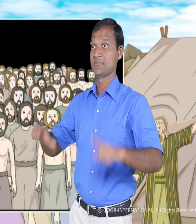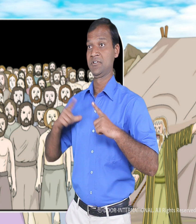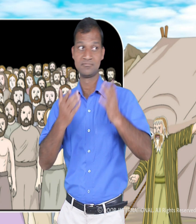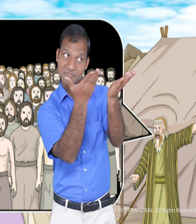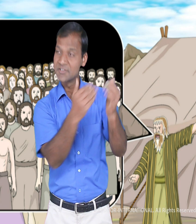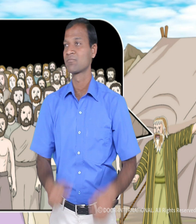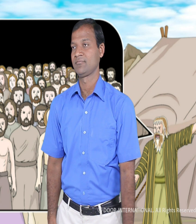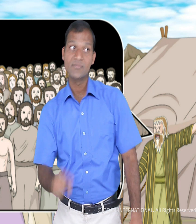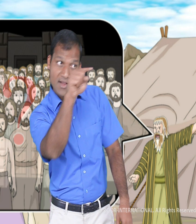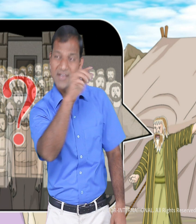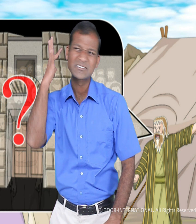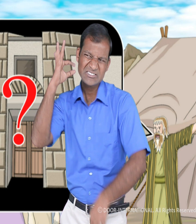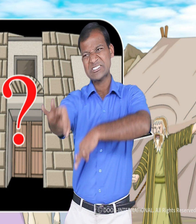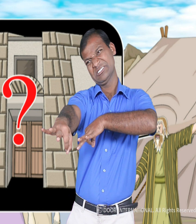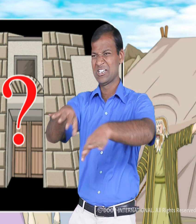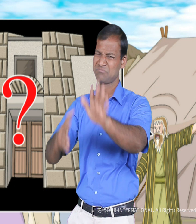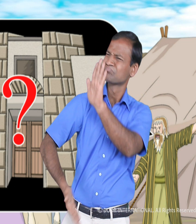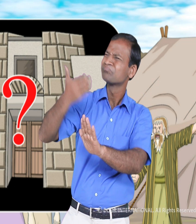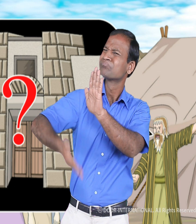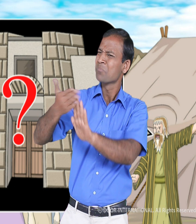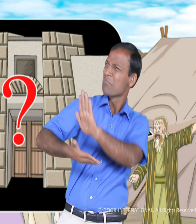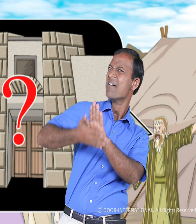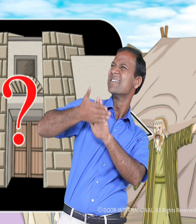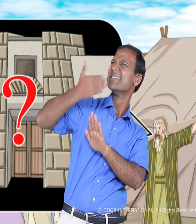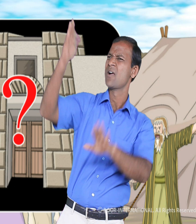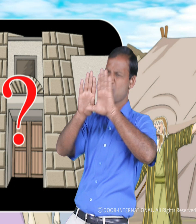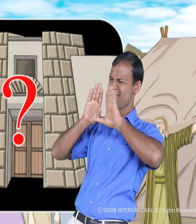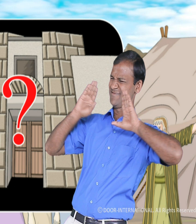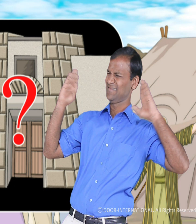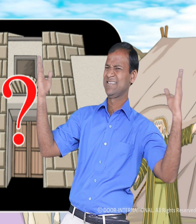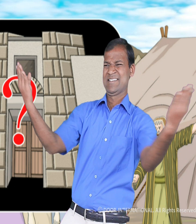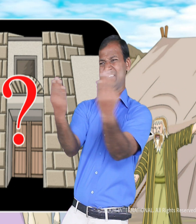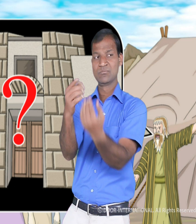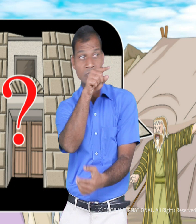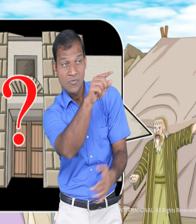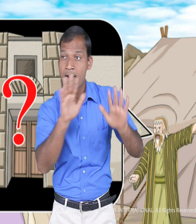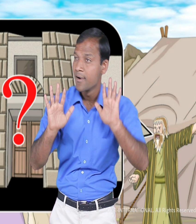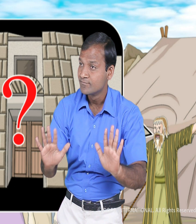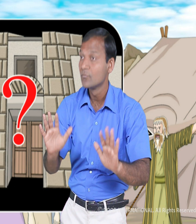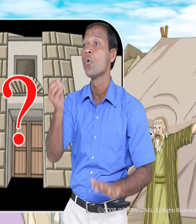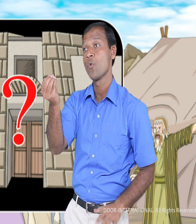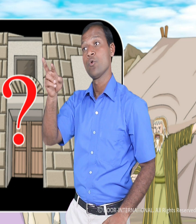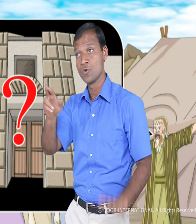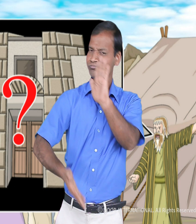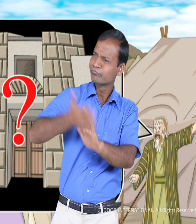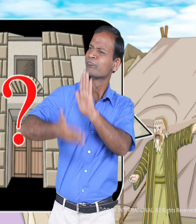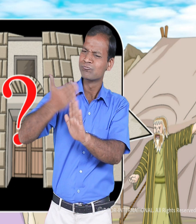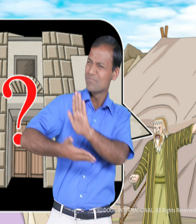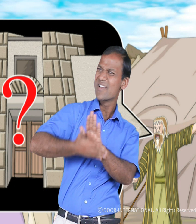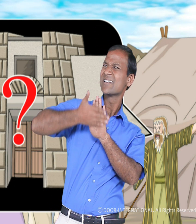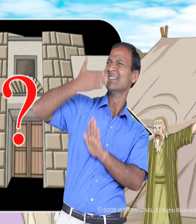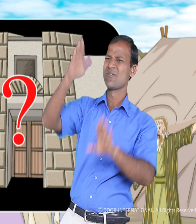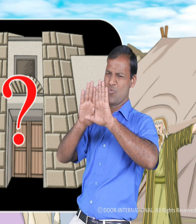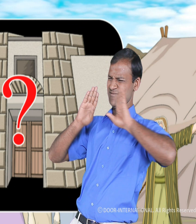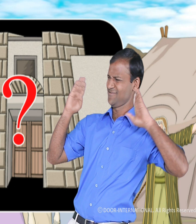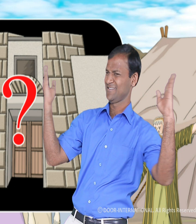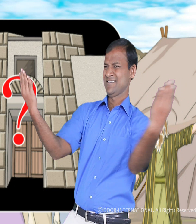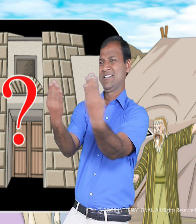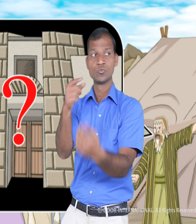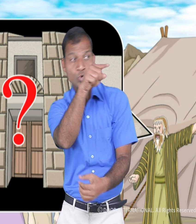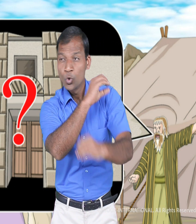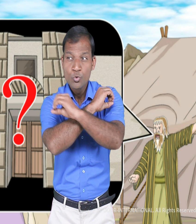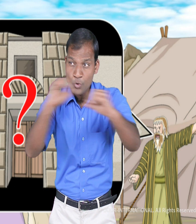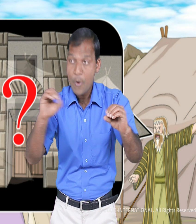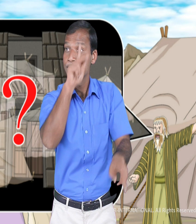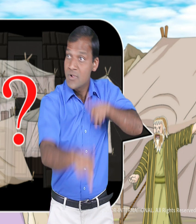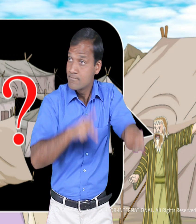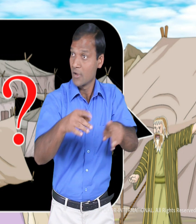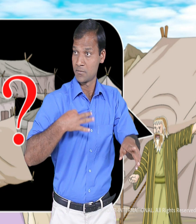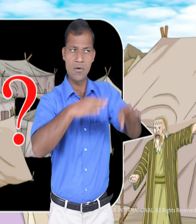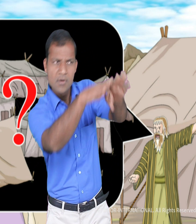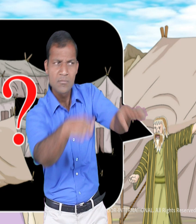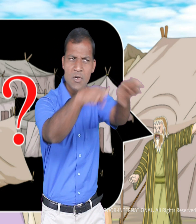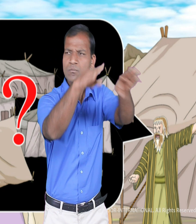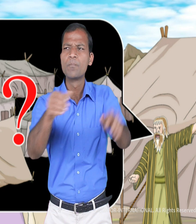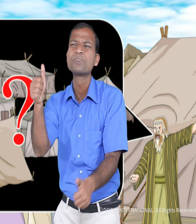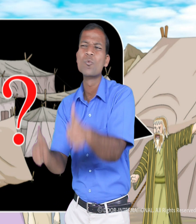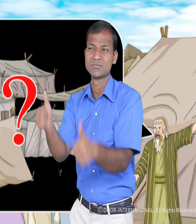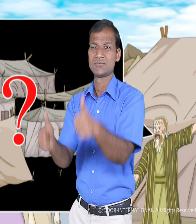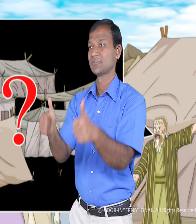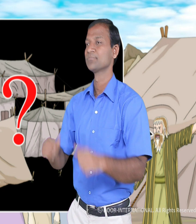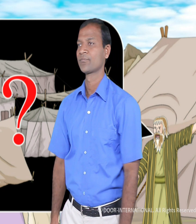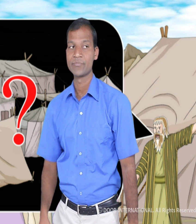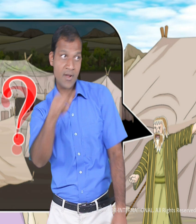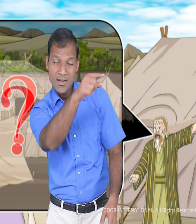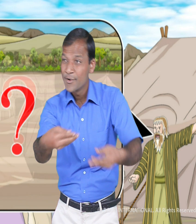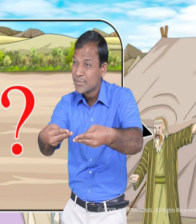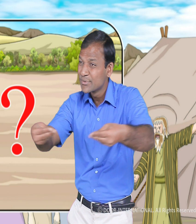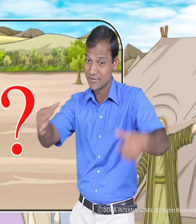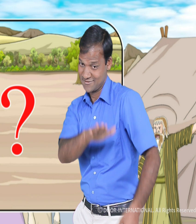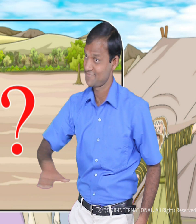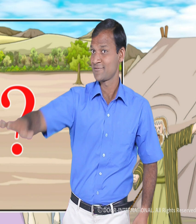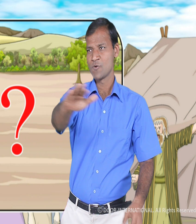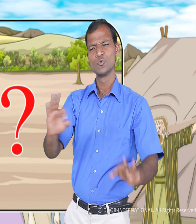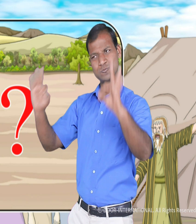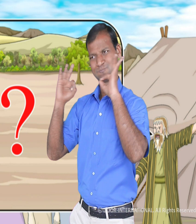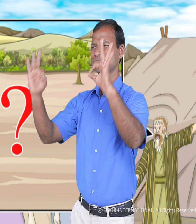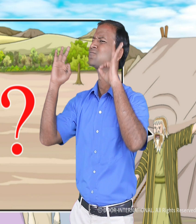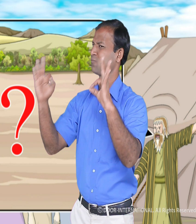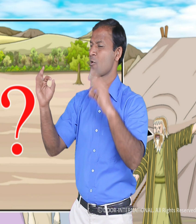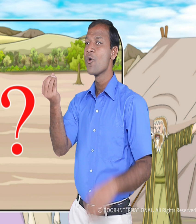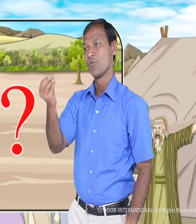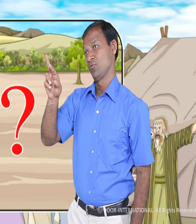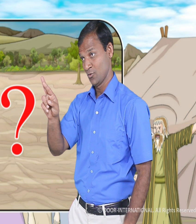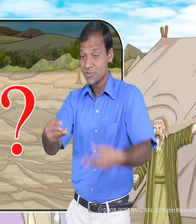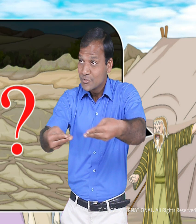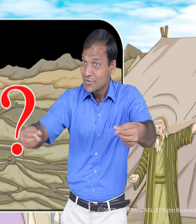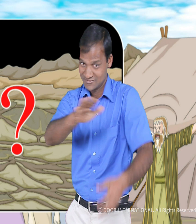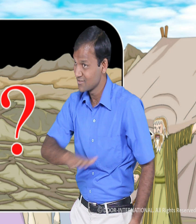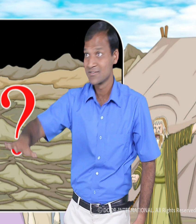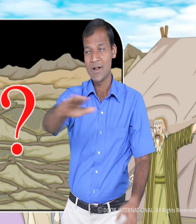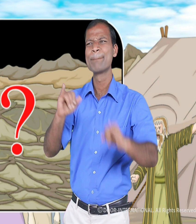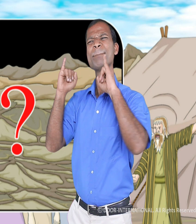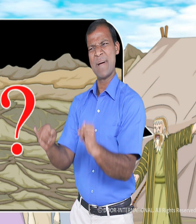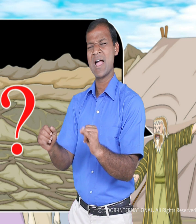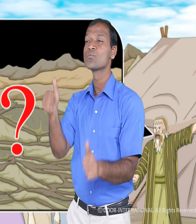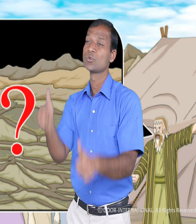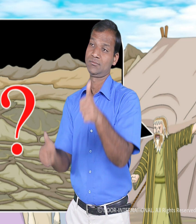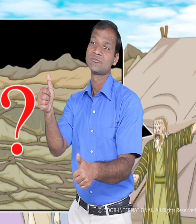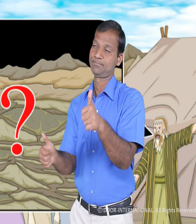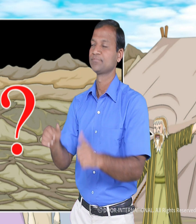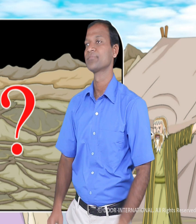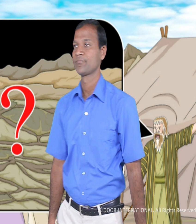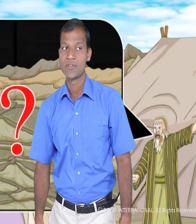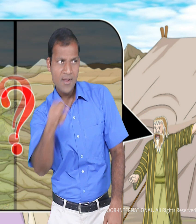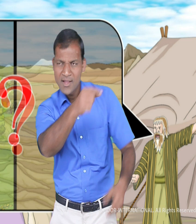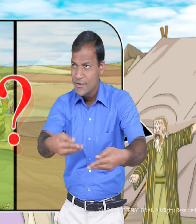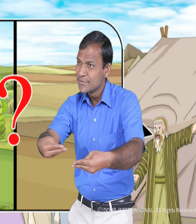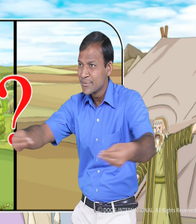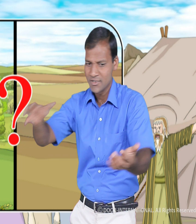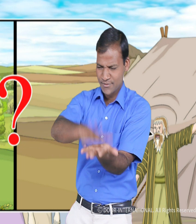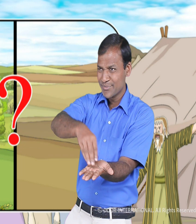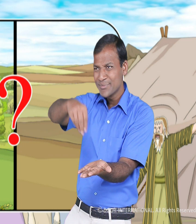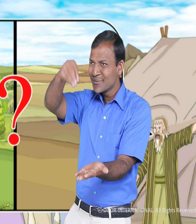Are the cities where they dwell open camps or fortifications?